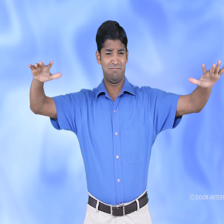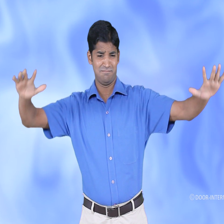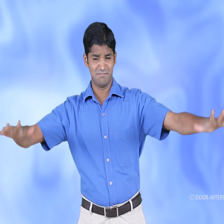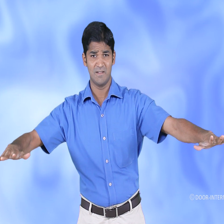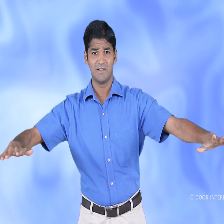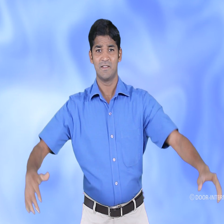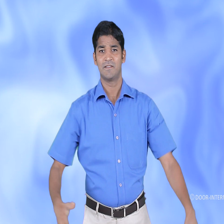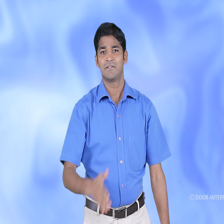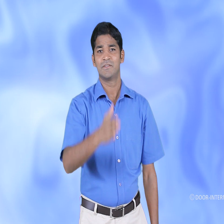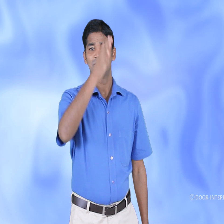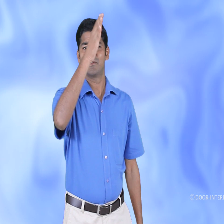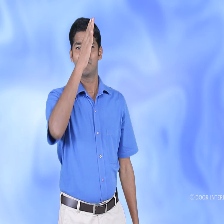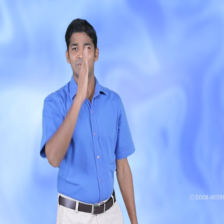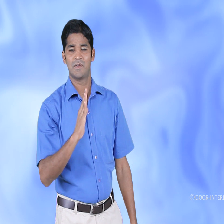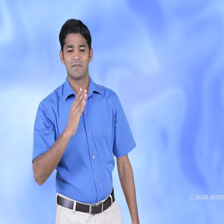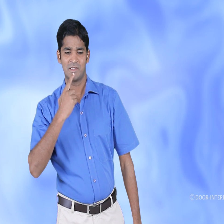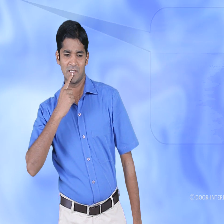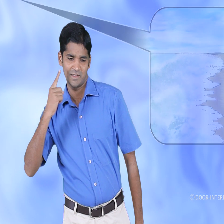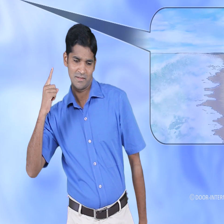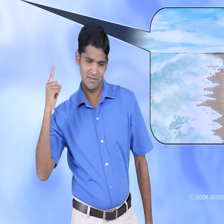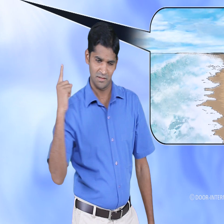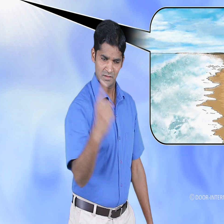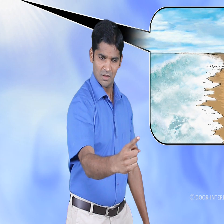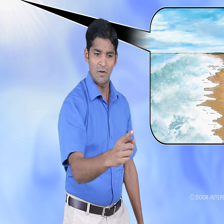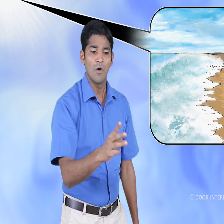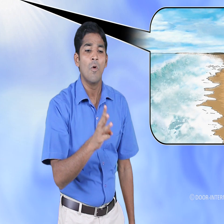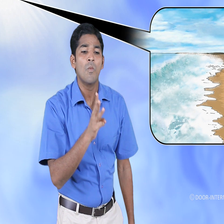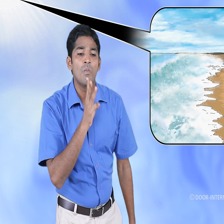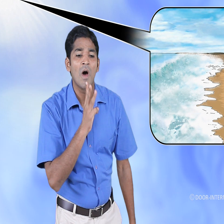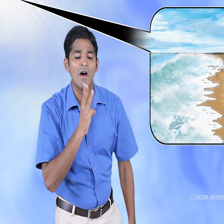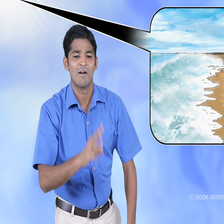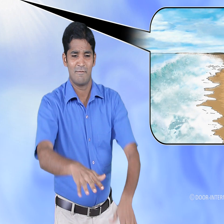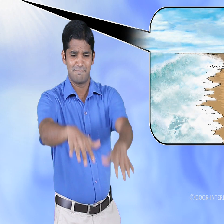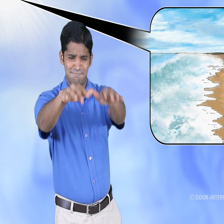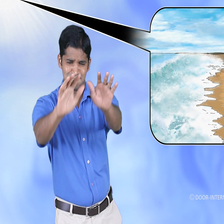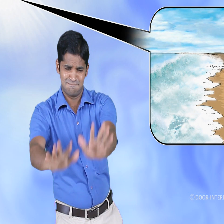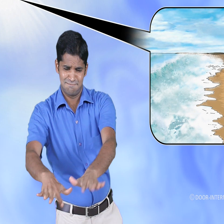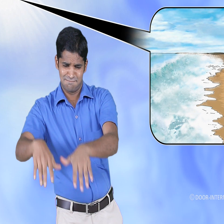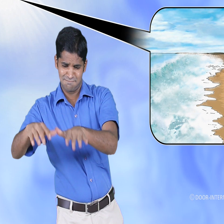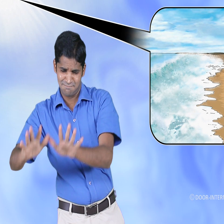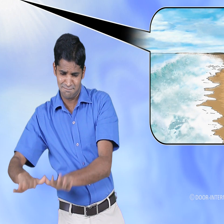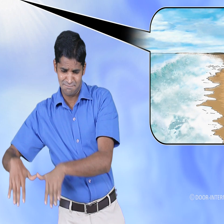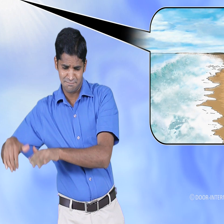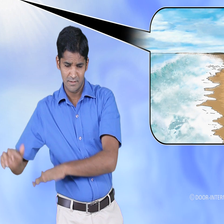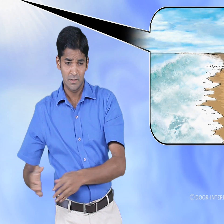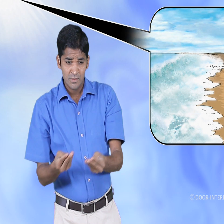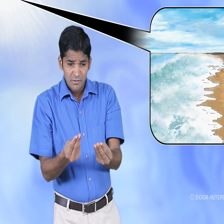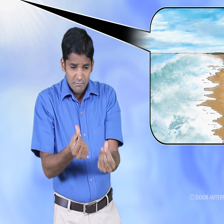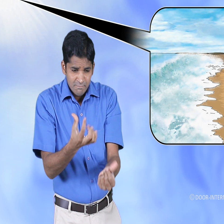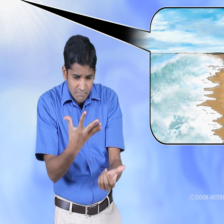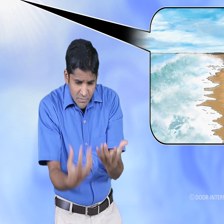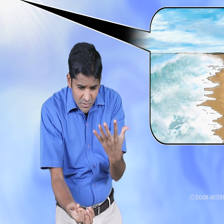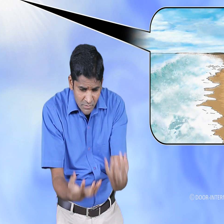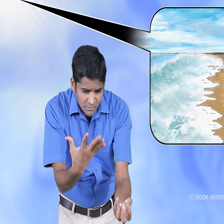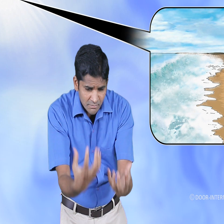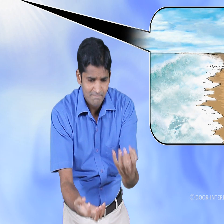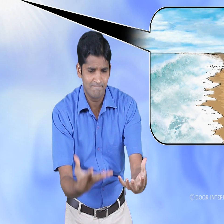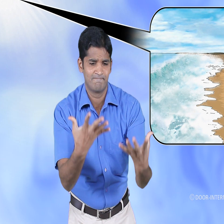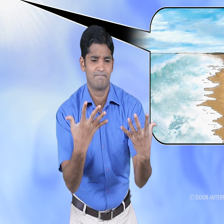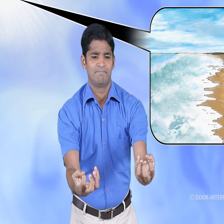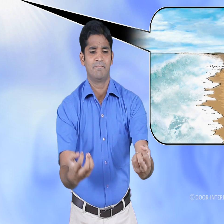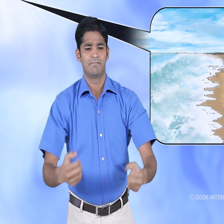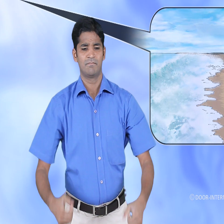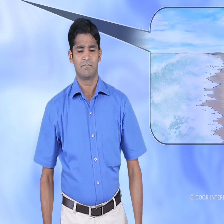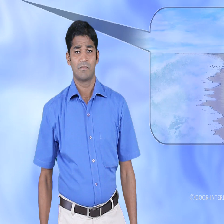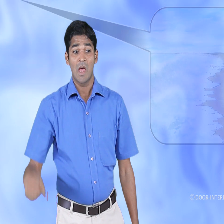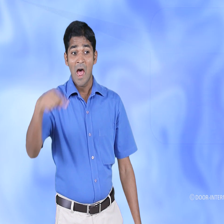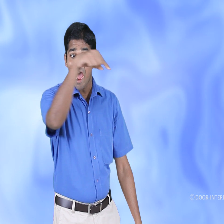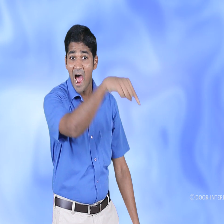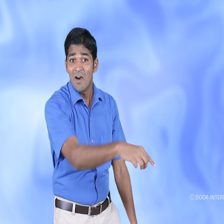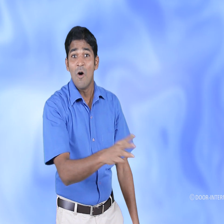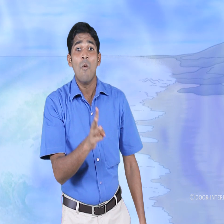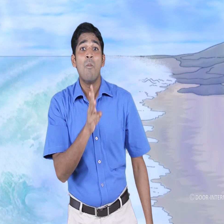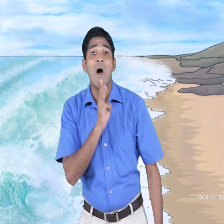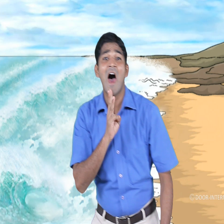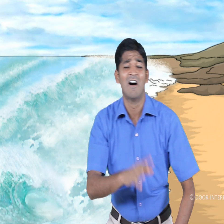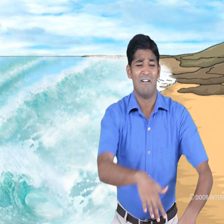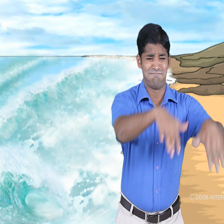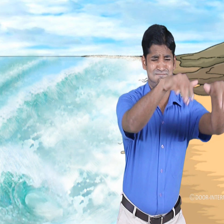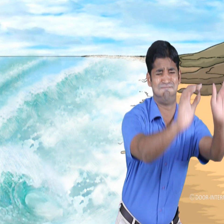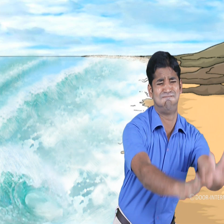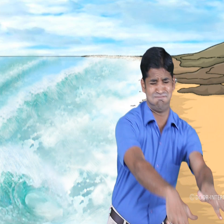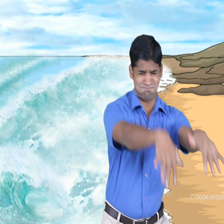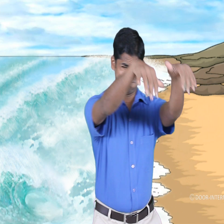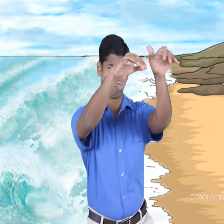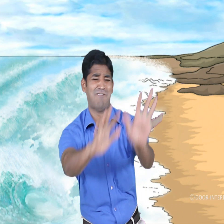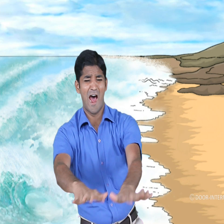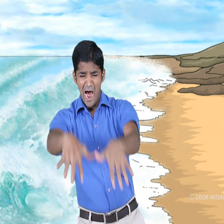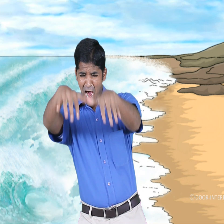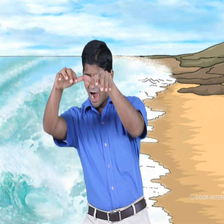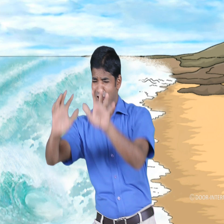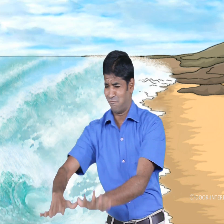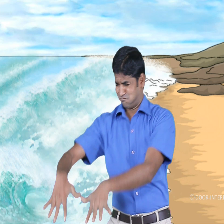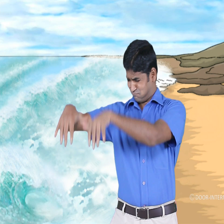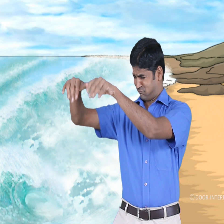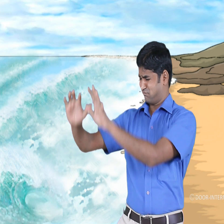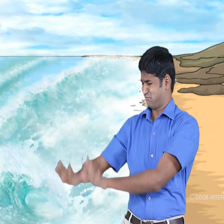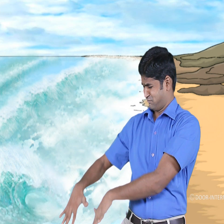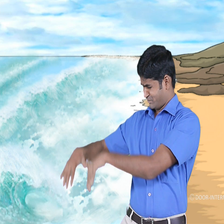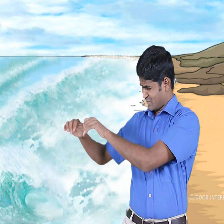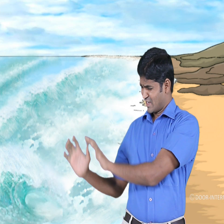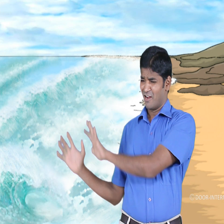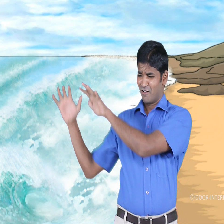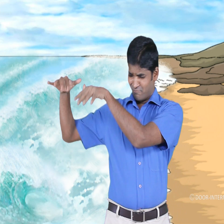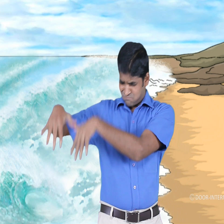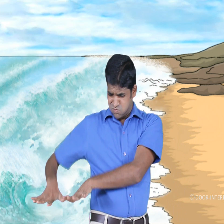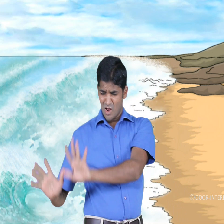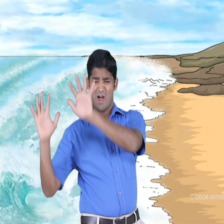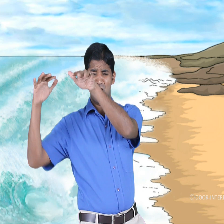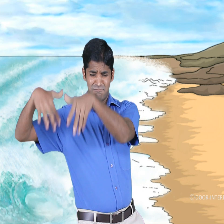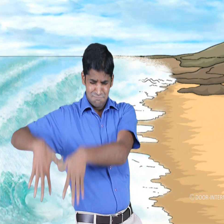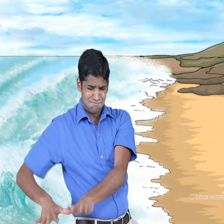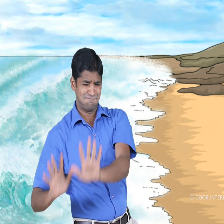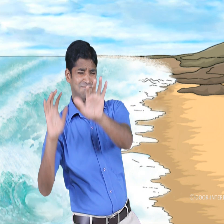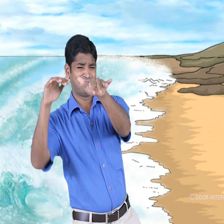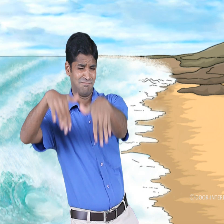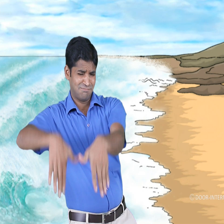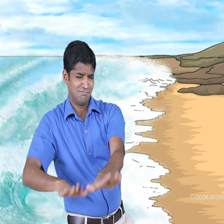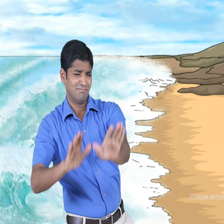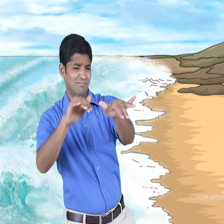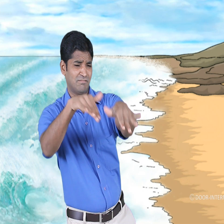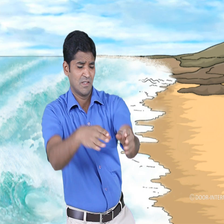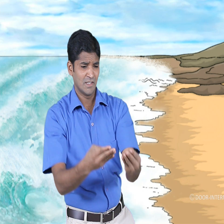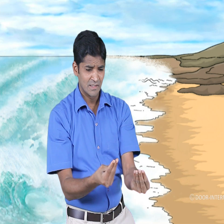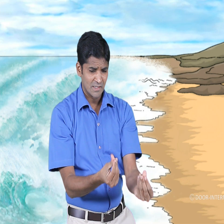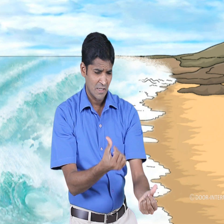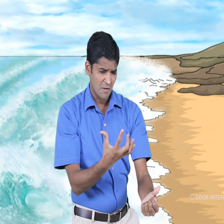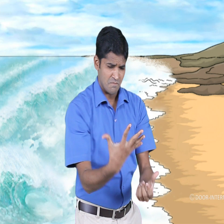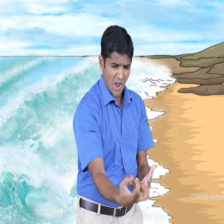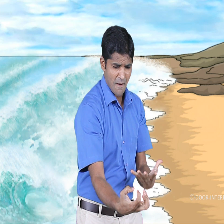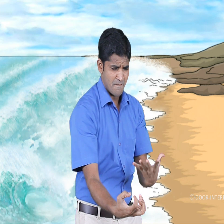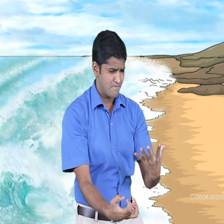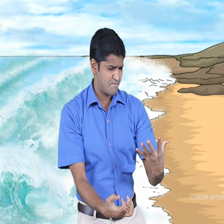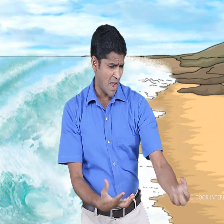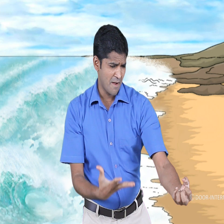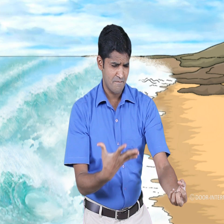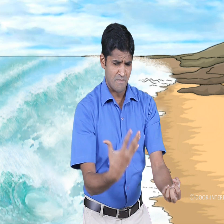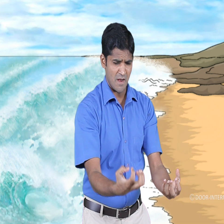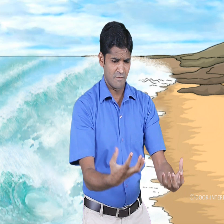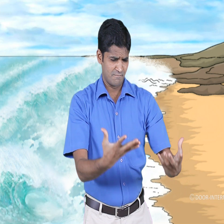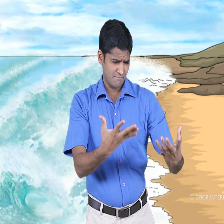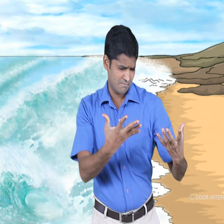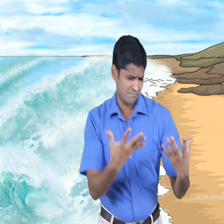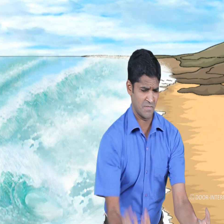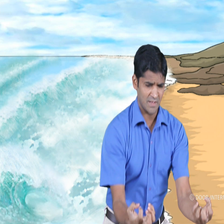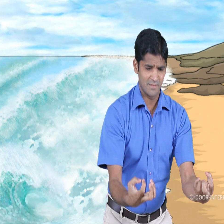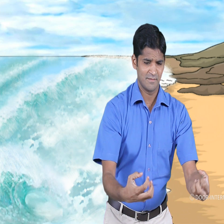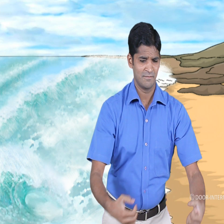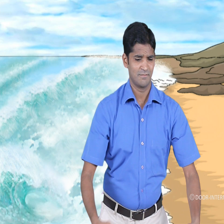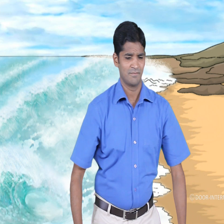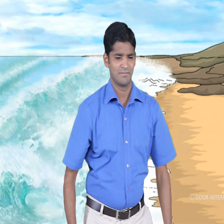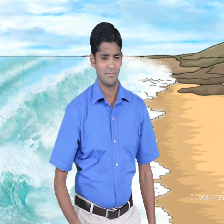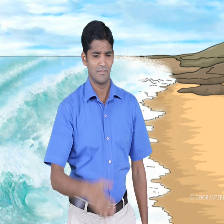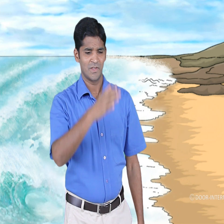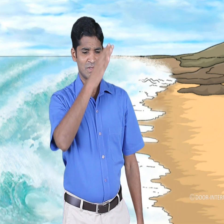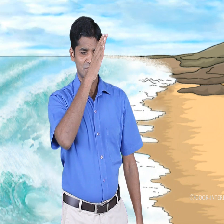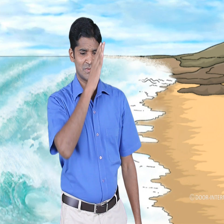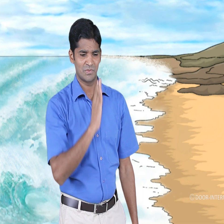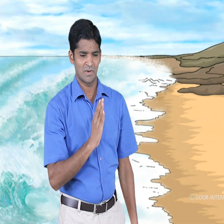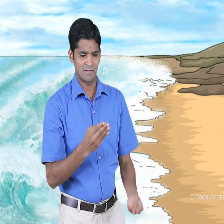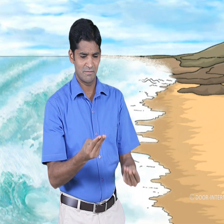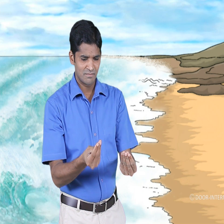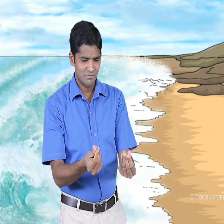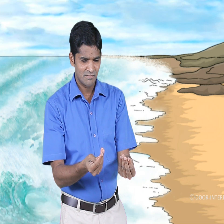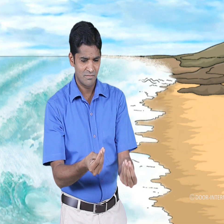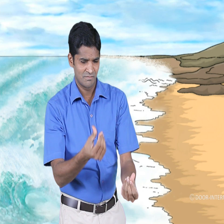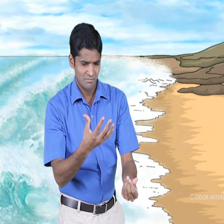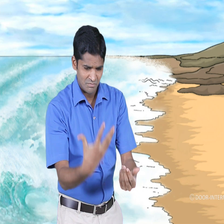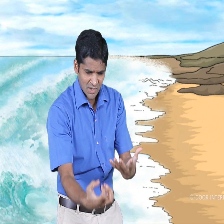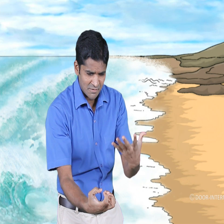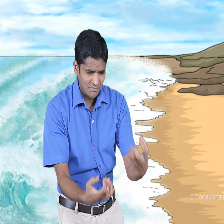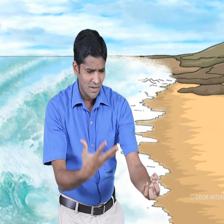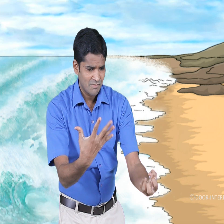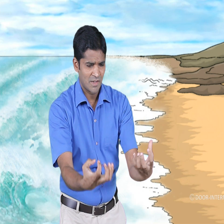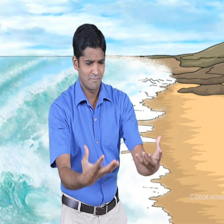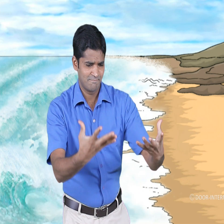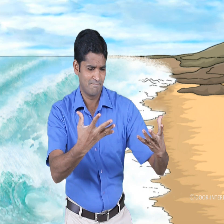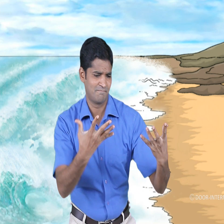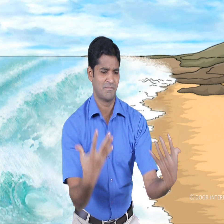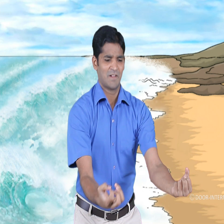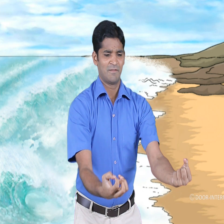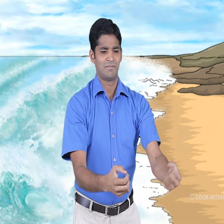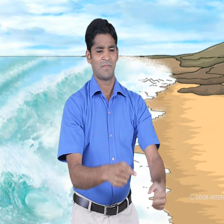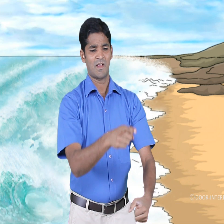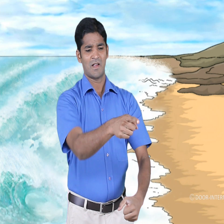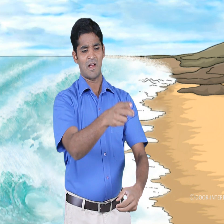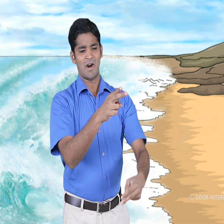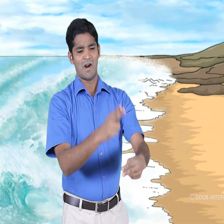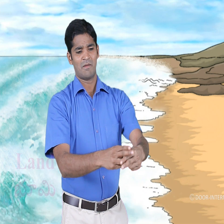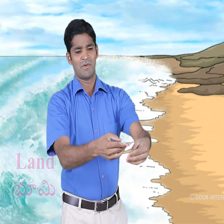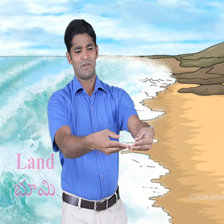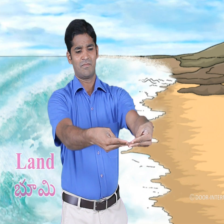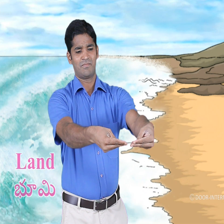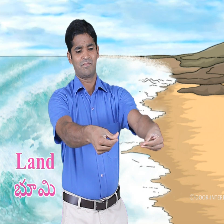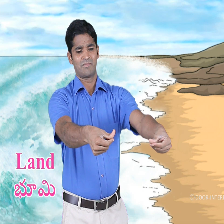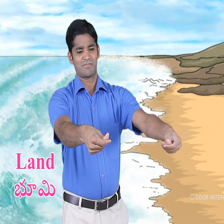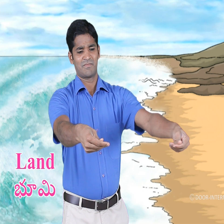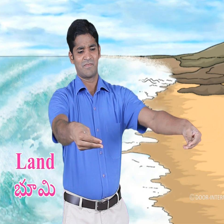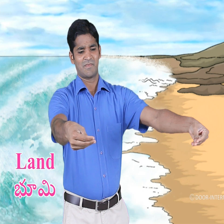And God said, “Let the waters under the sky be gathered into one place, so that the dry land may appear.”